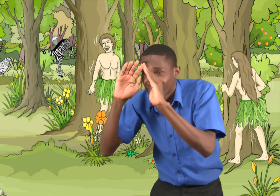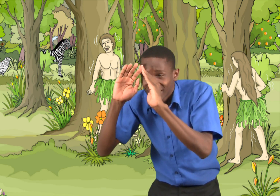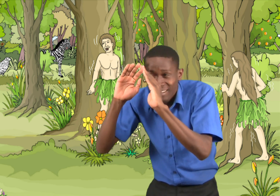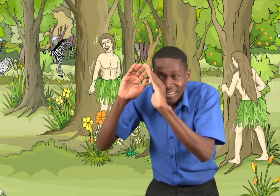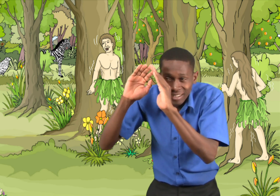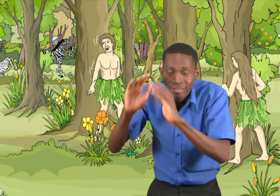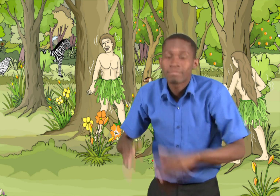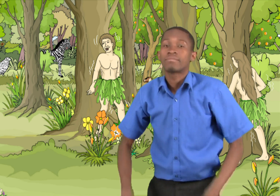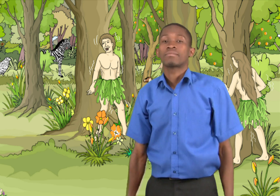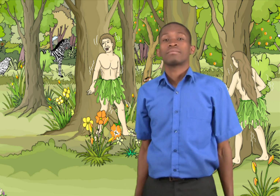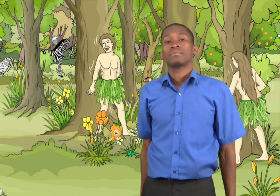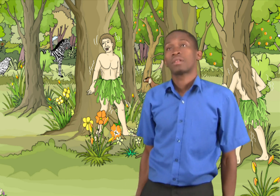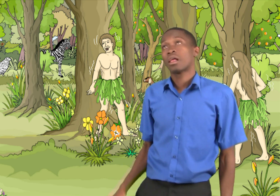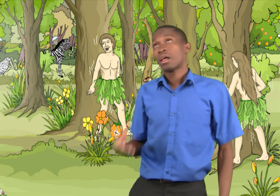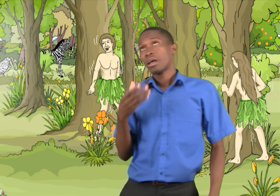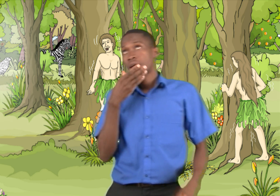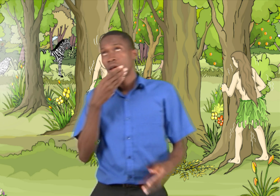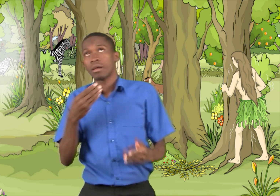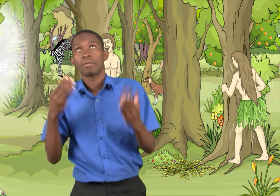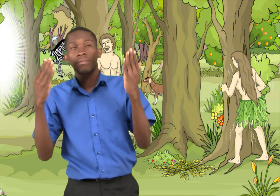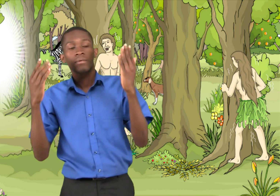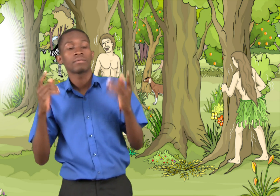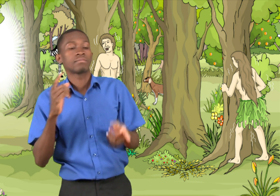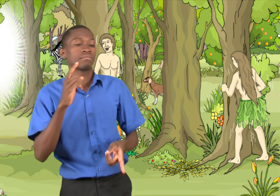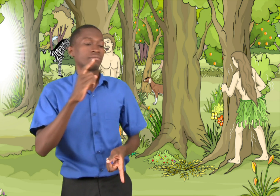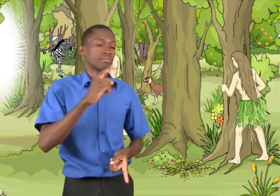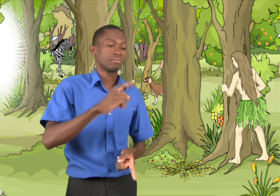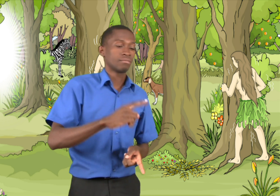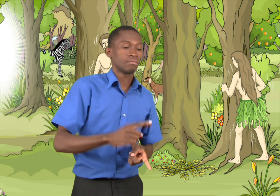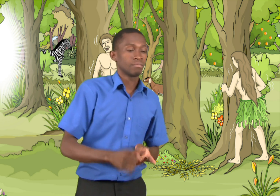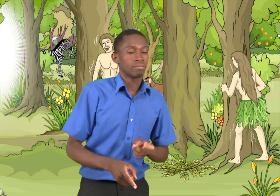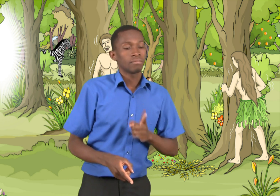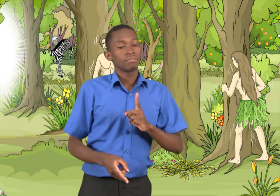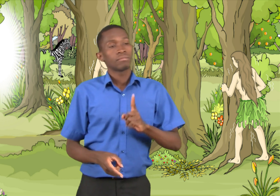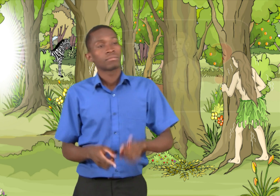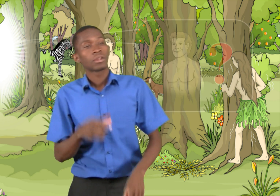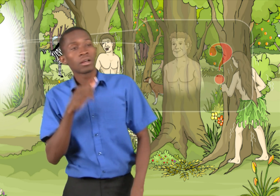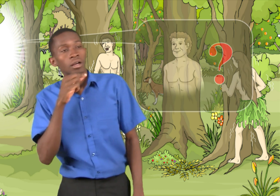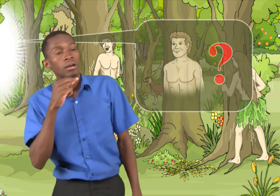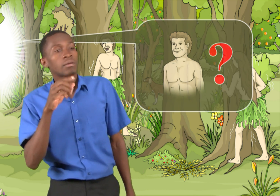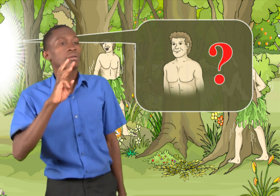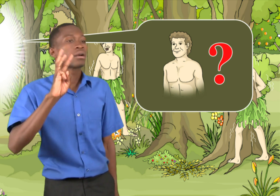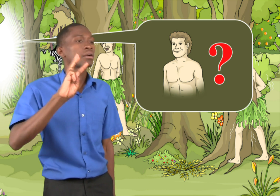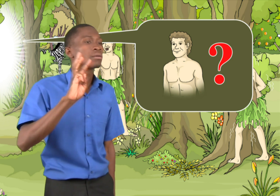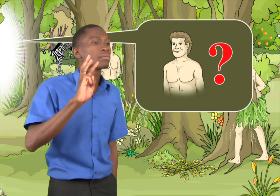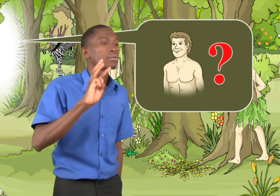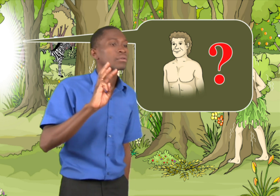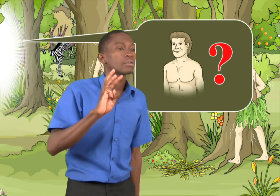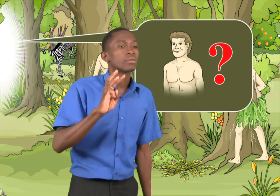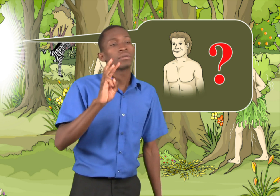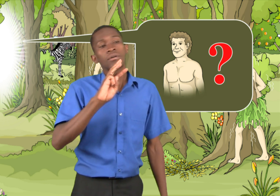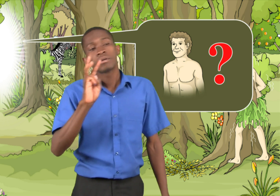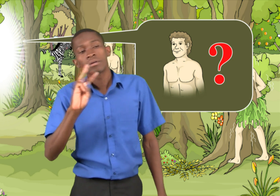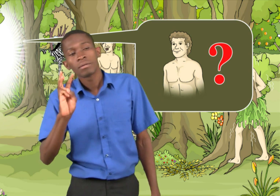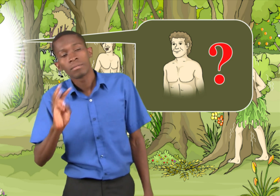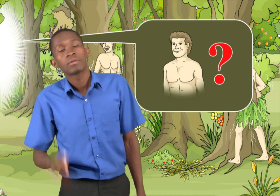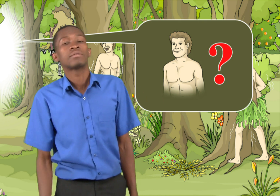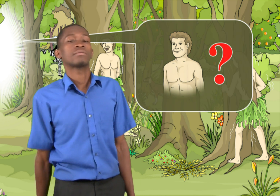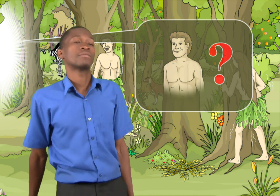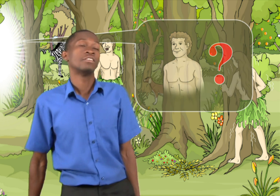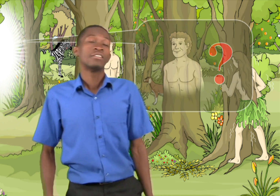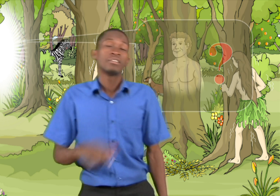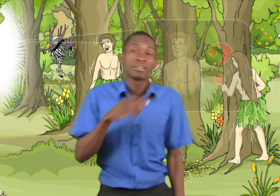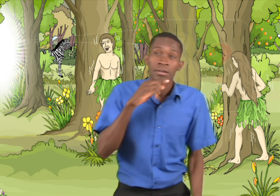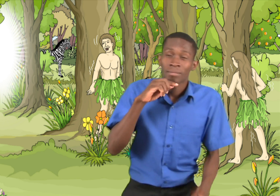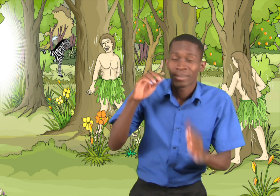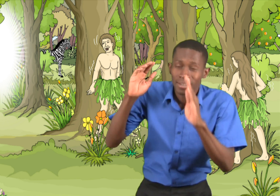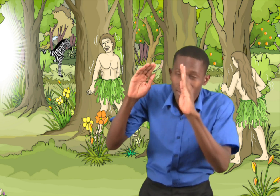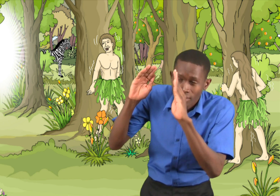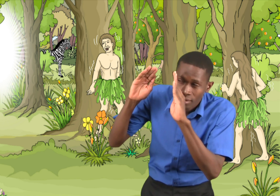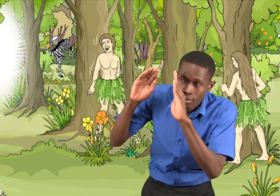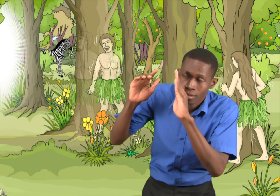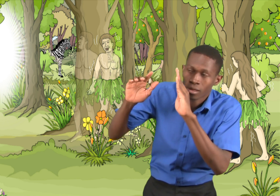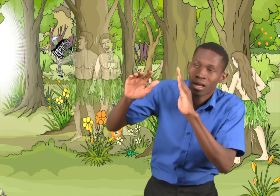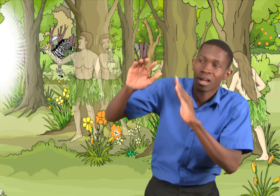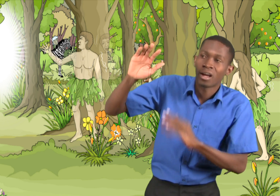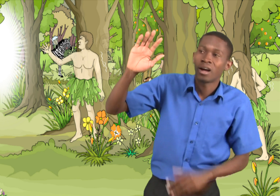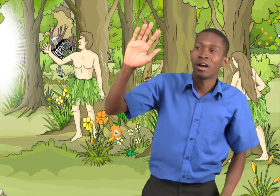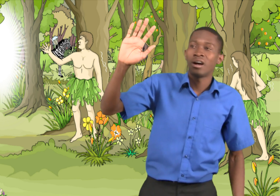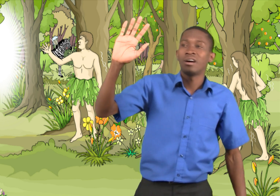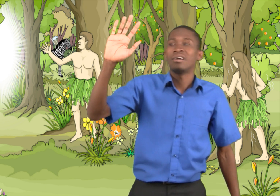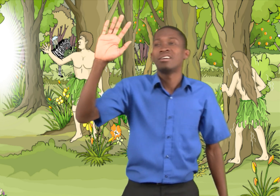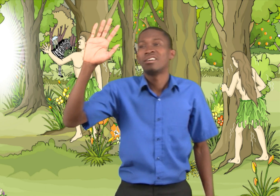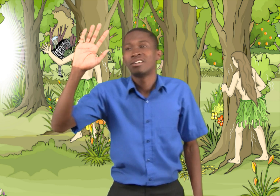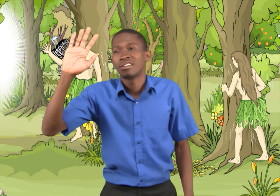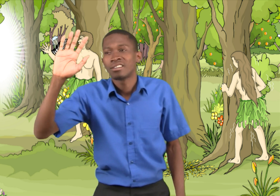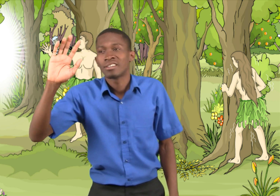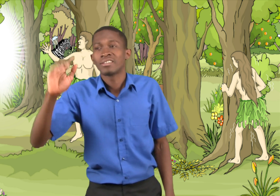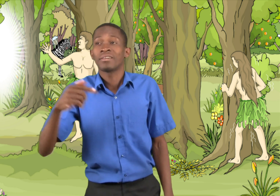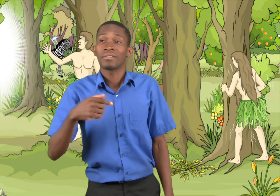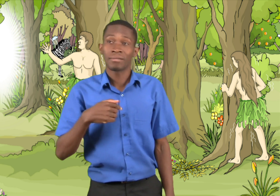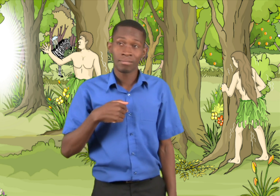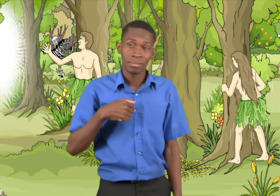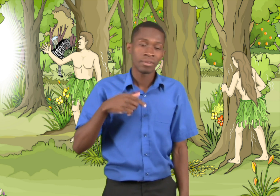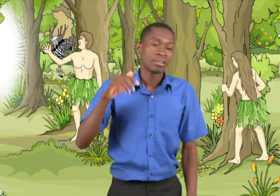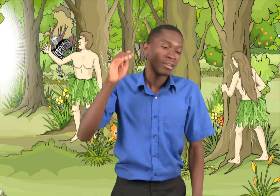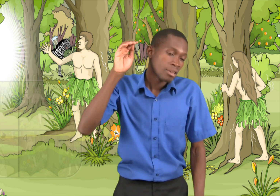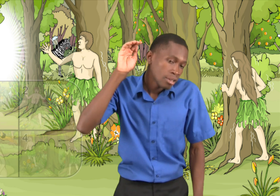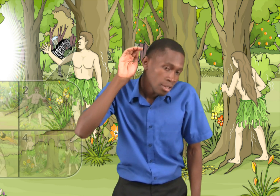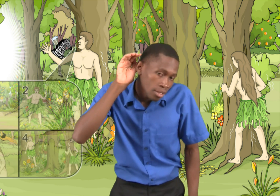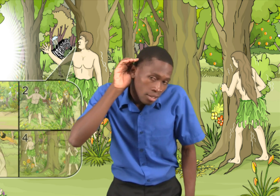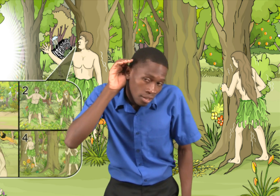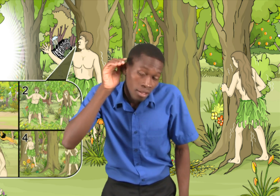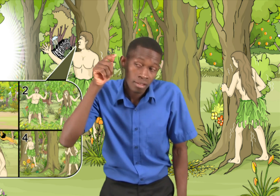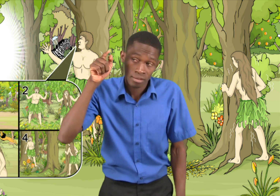But the LORD God called out to the man, “Where are you?”